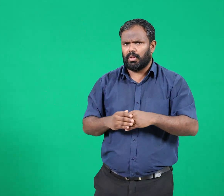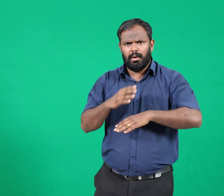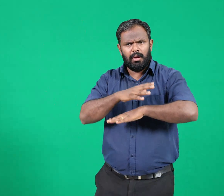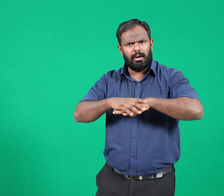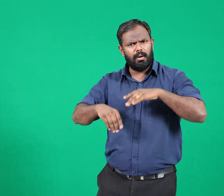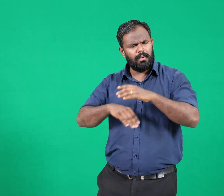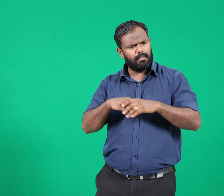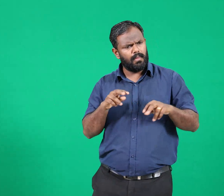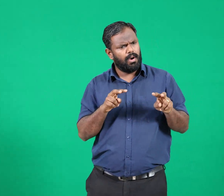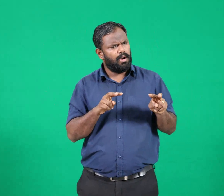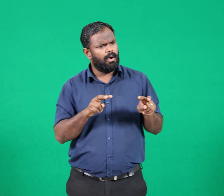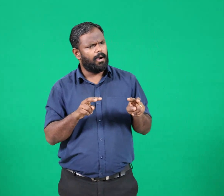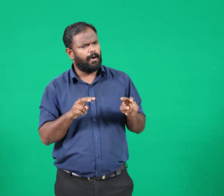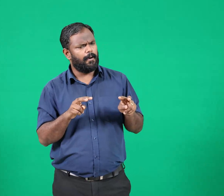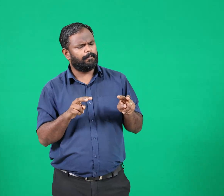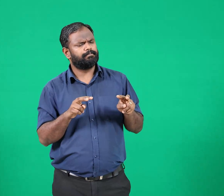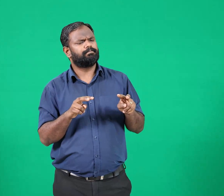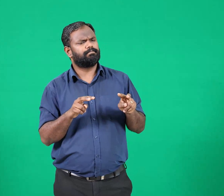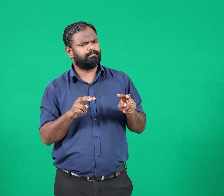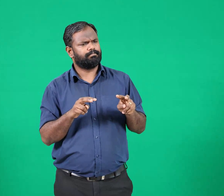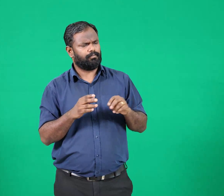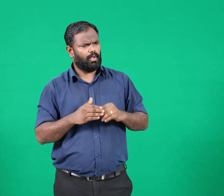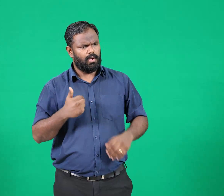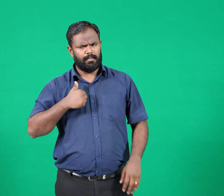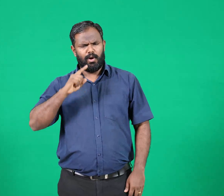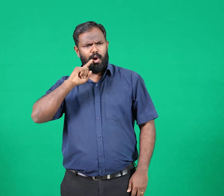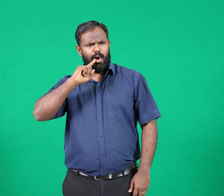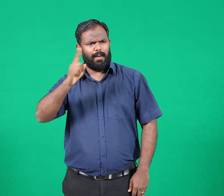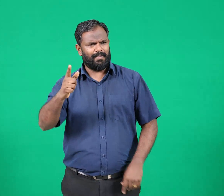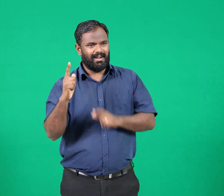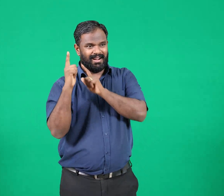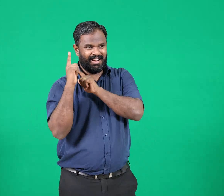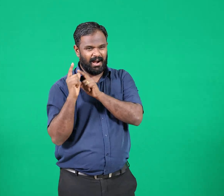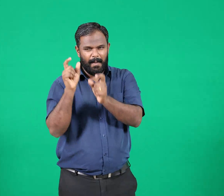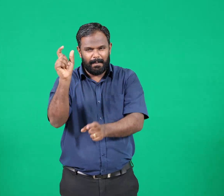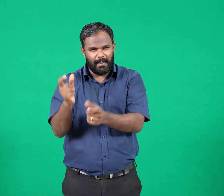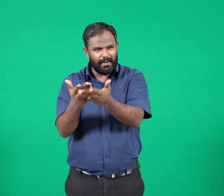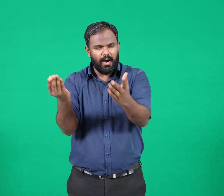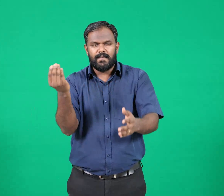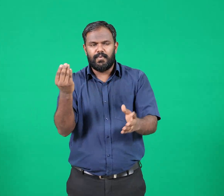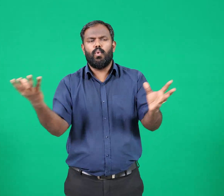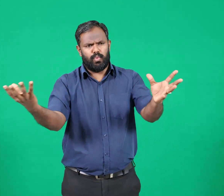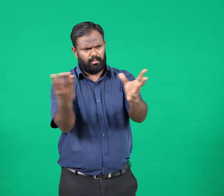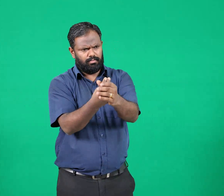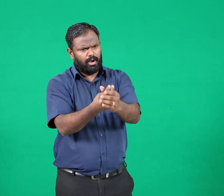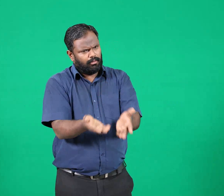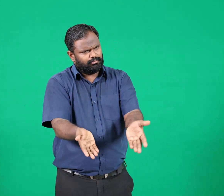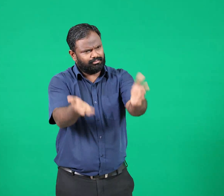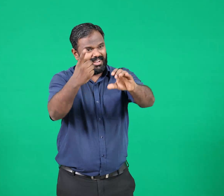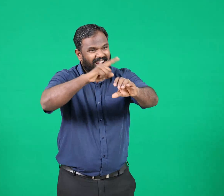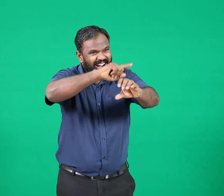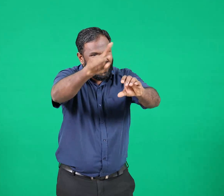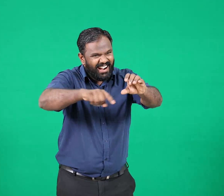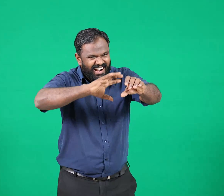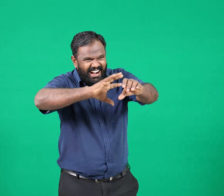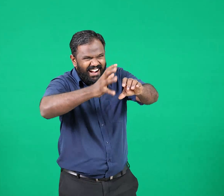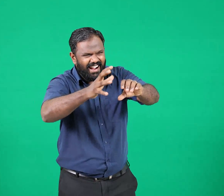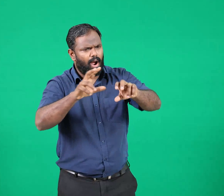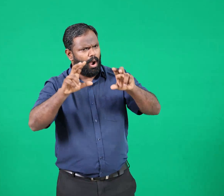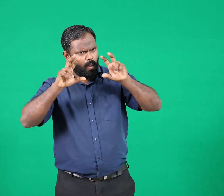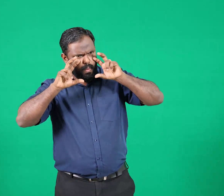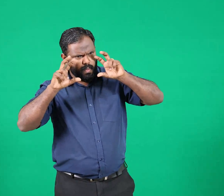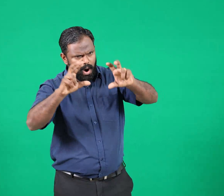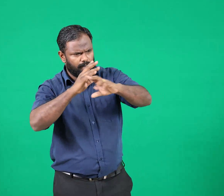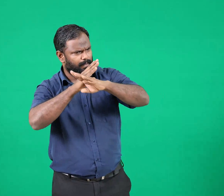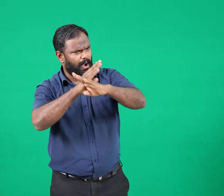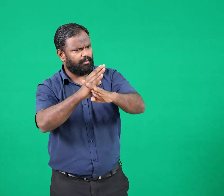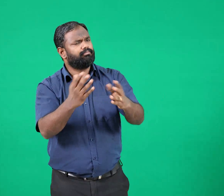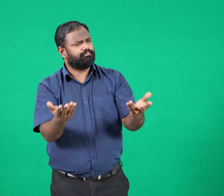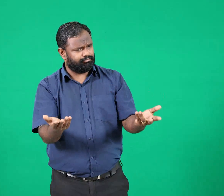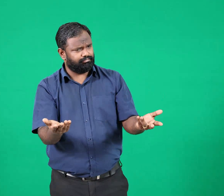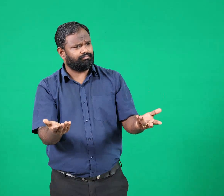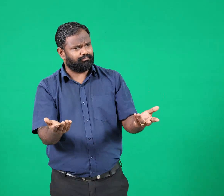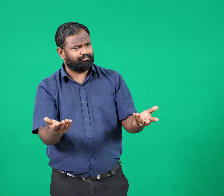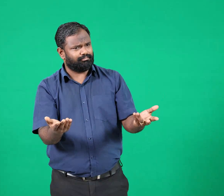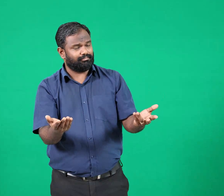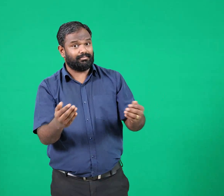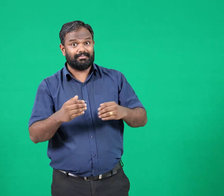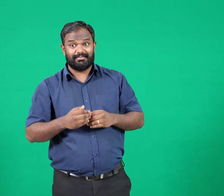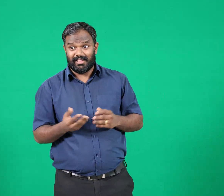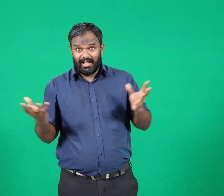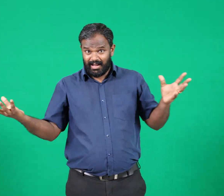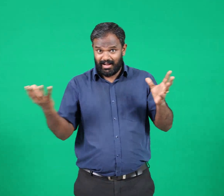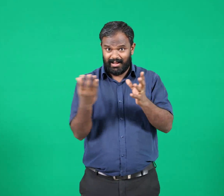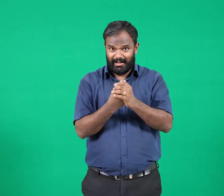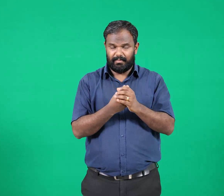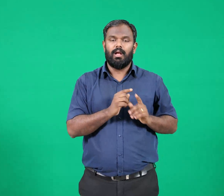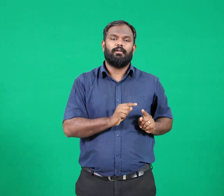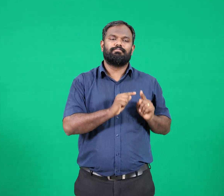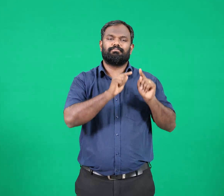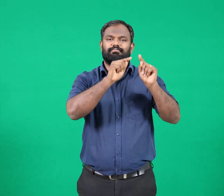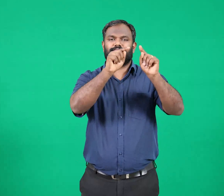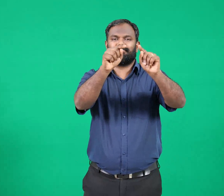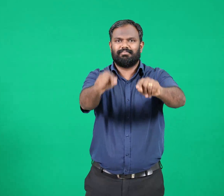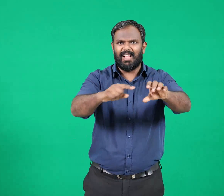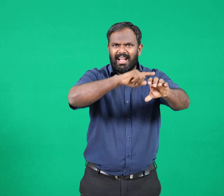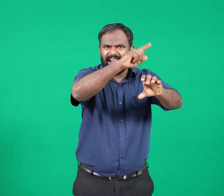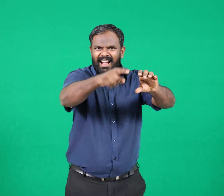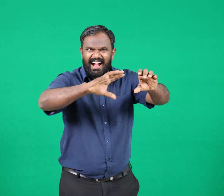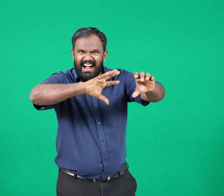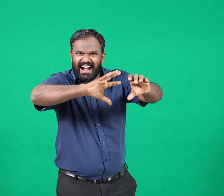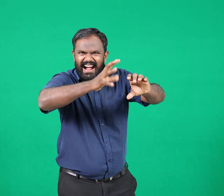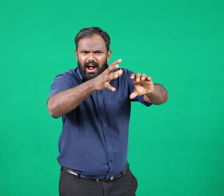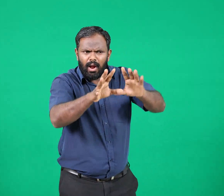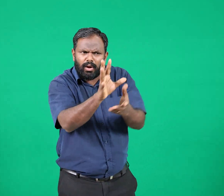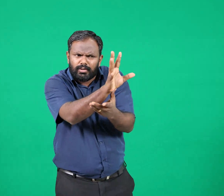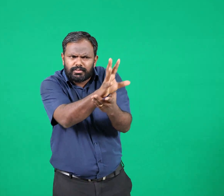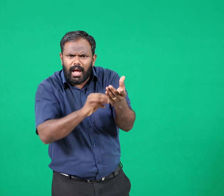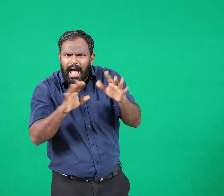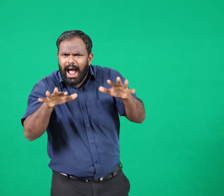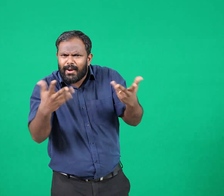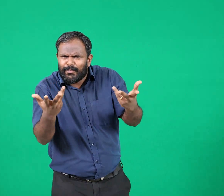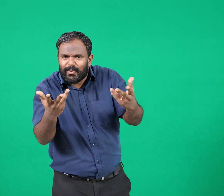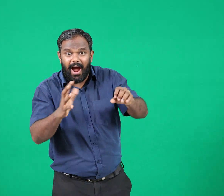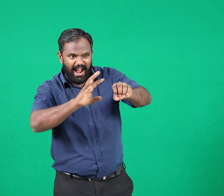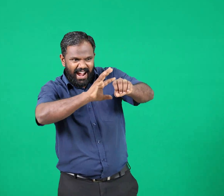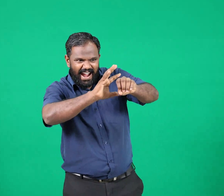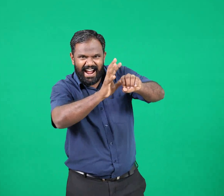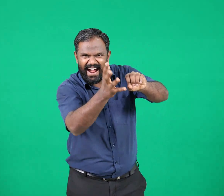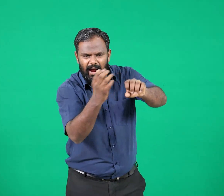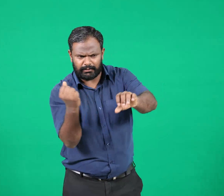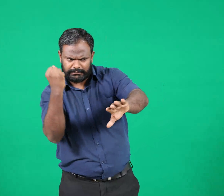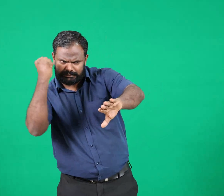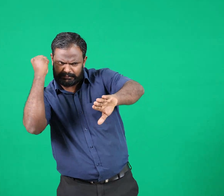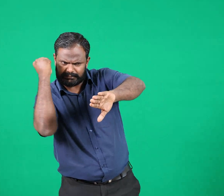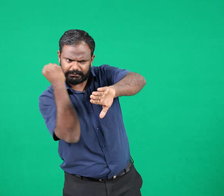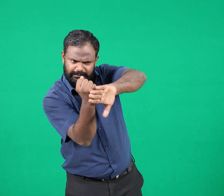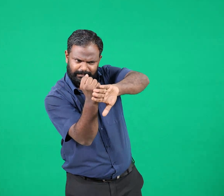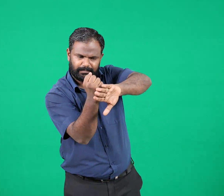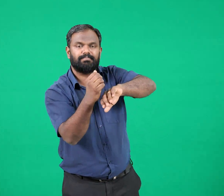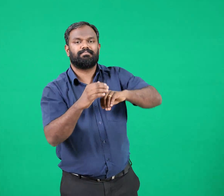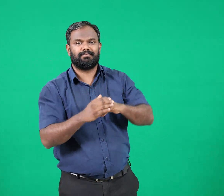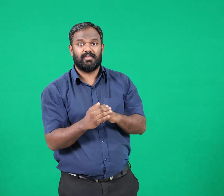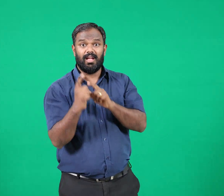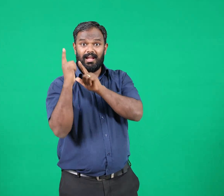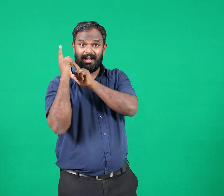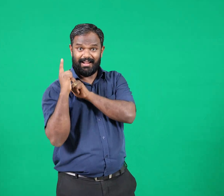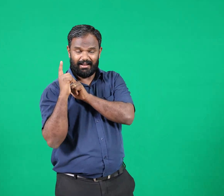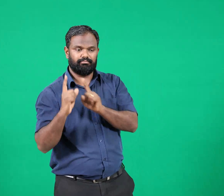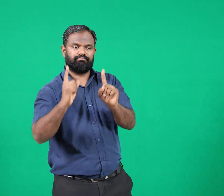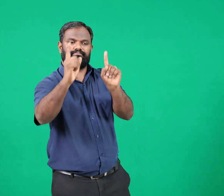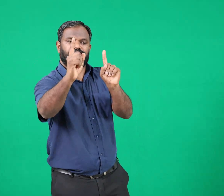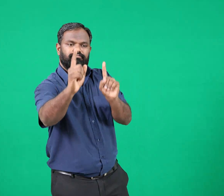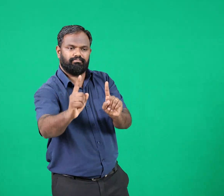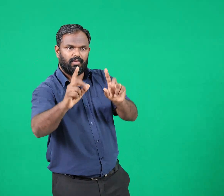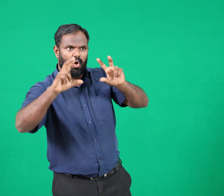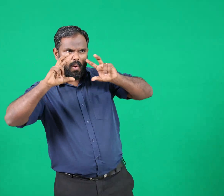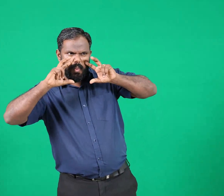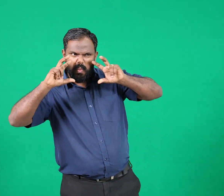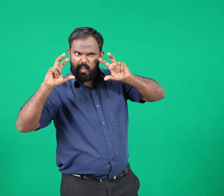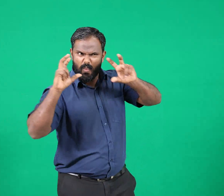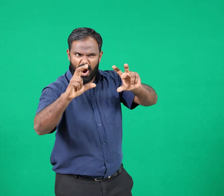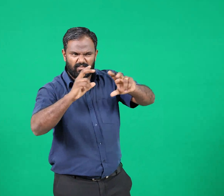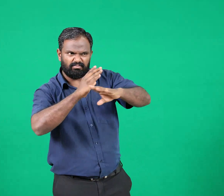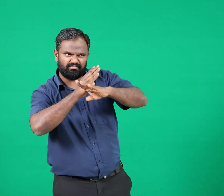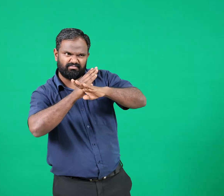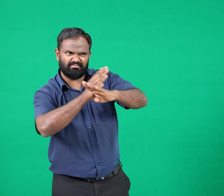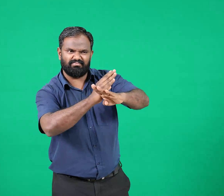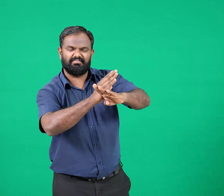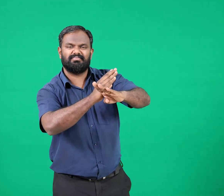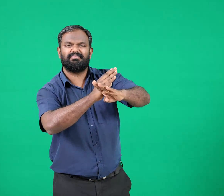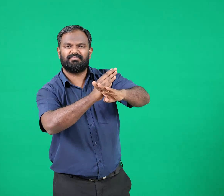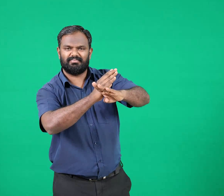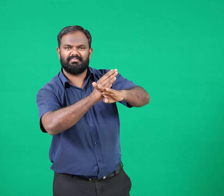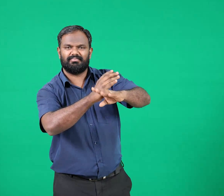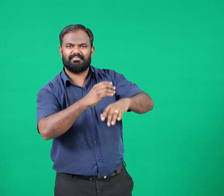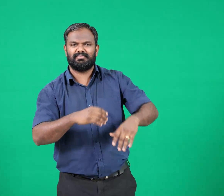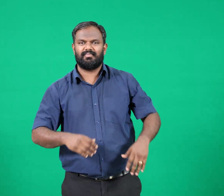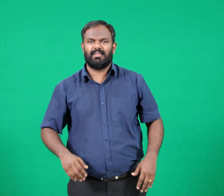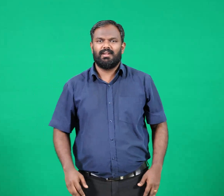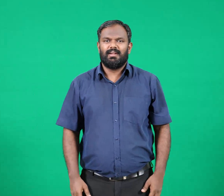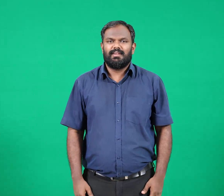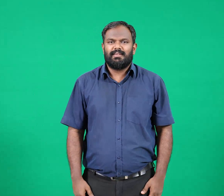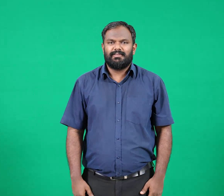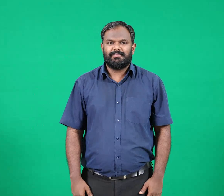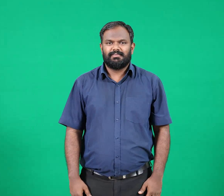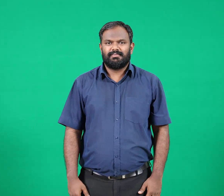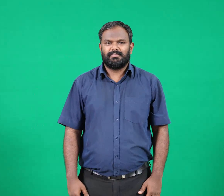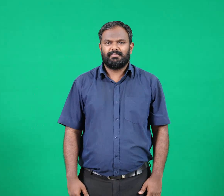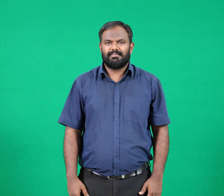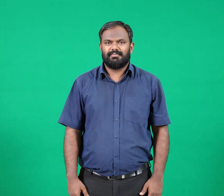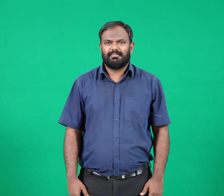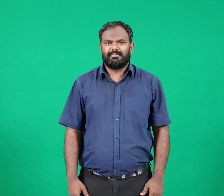"You have a guard," Pilate said. " Go, make the tomb as secure as you know how." So they went and secured the tomb by sealing the stone and posting the guard.